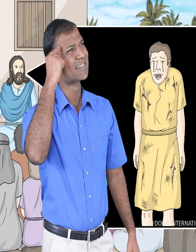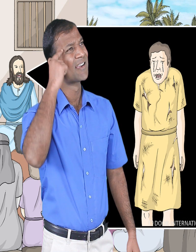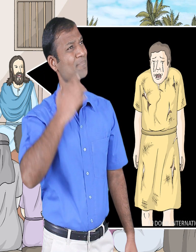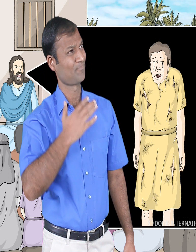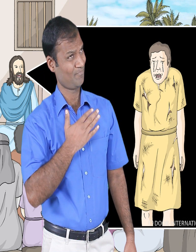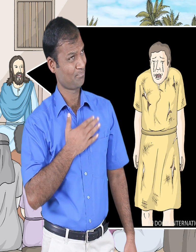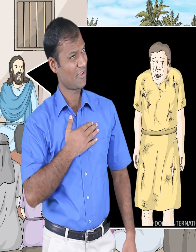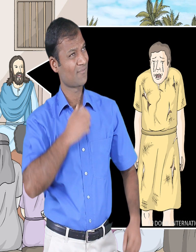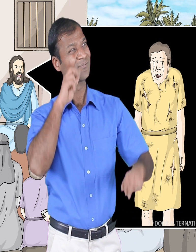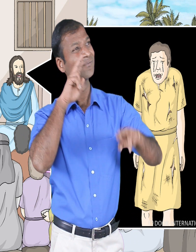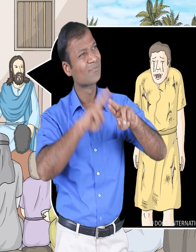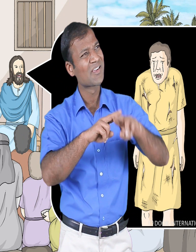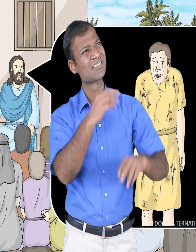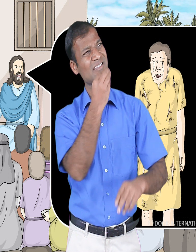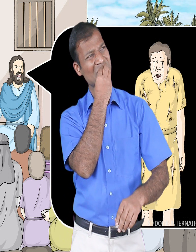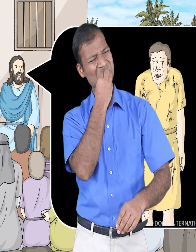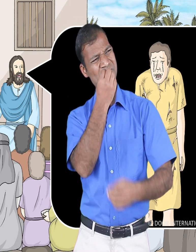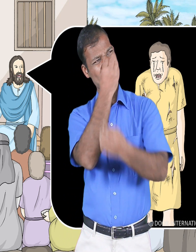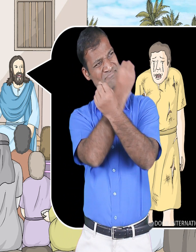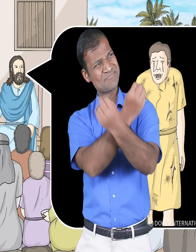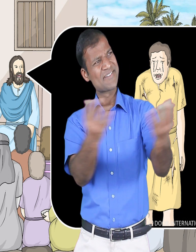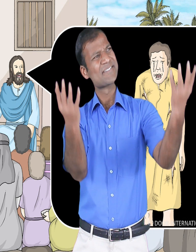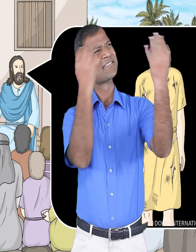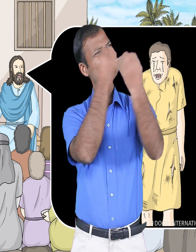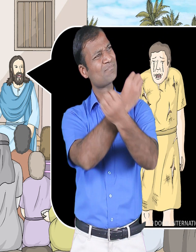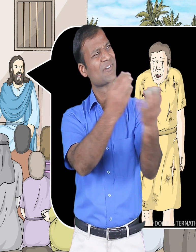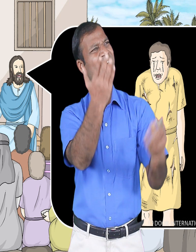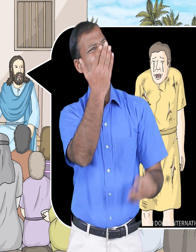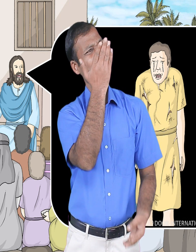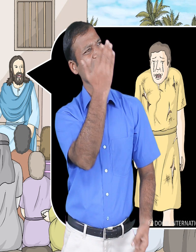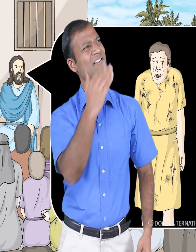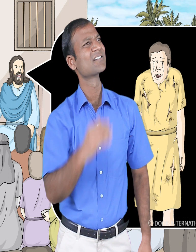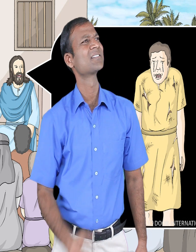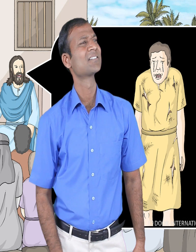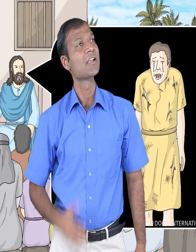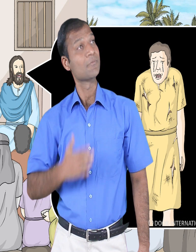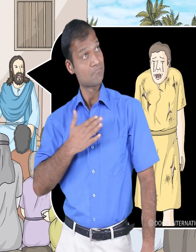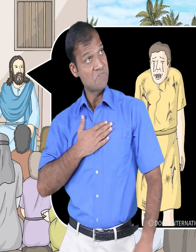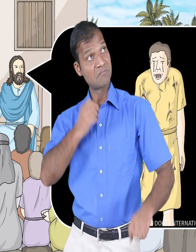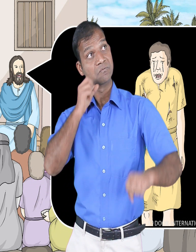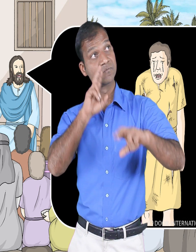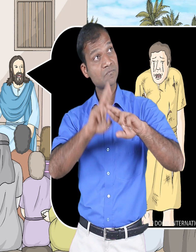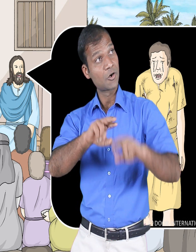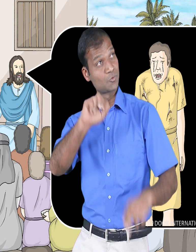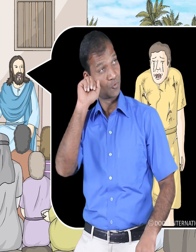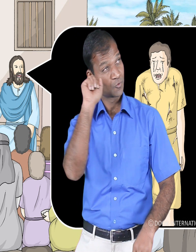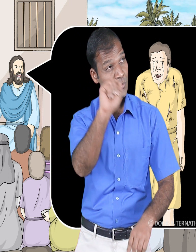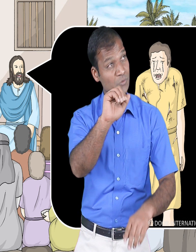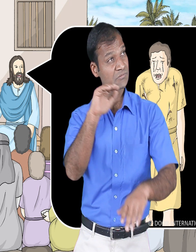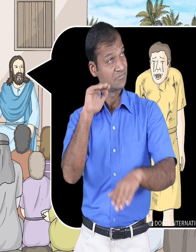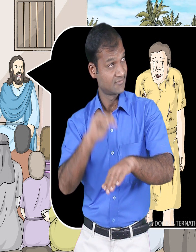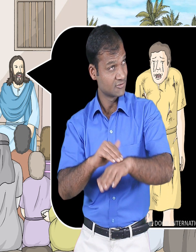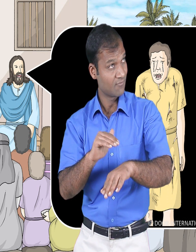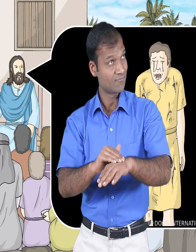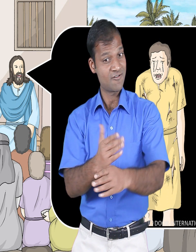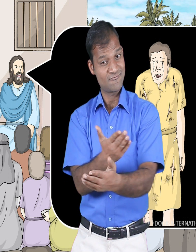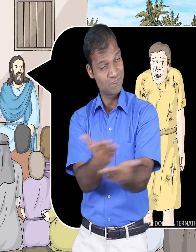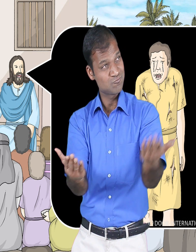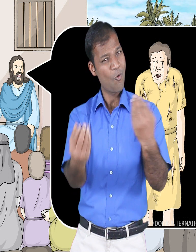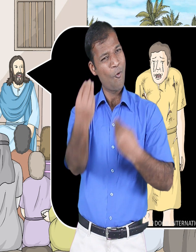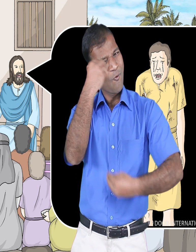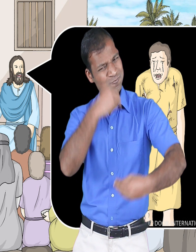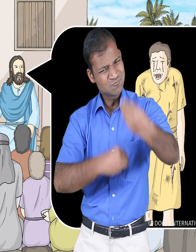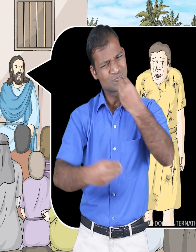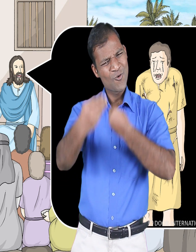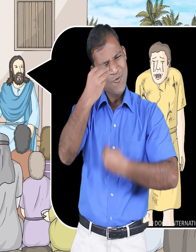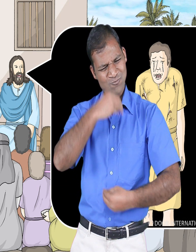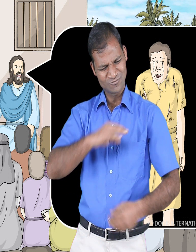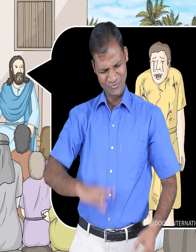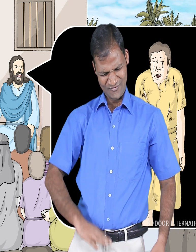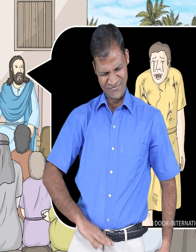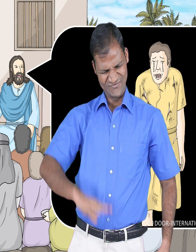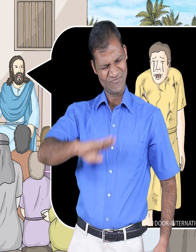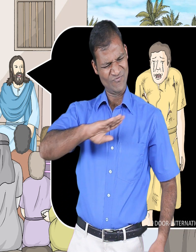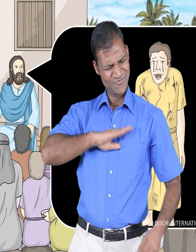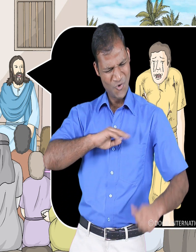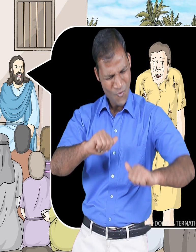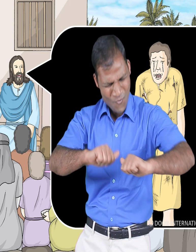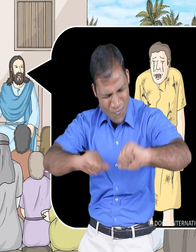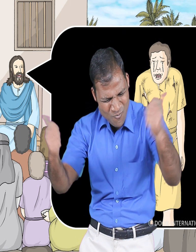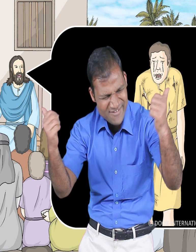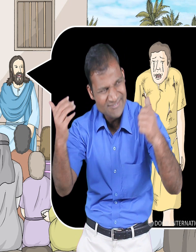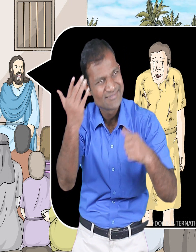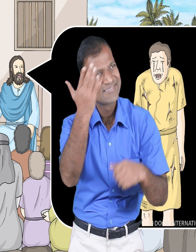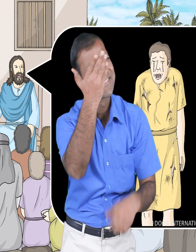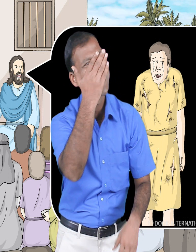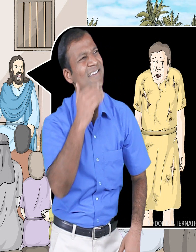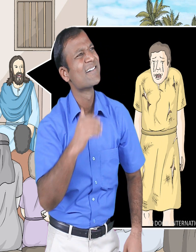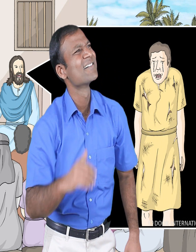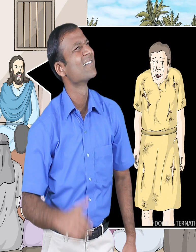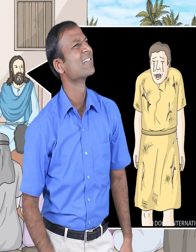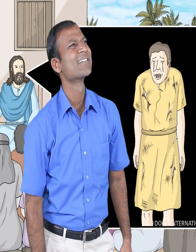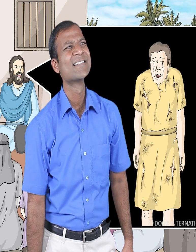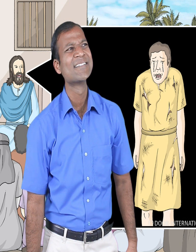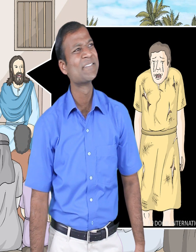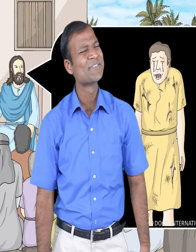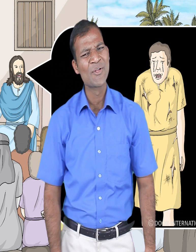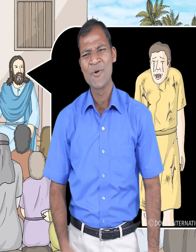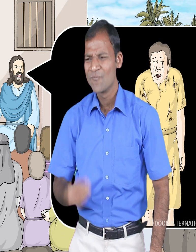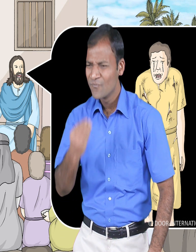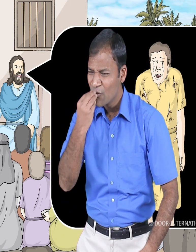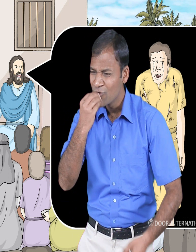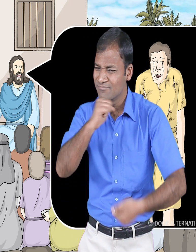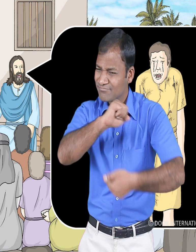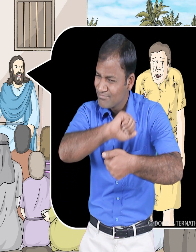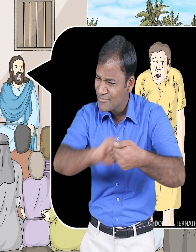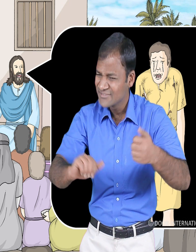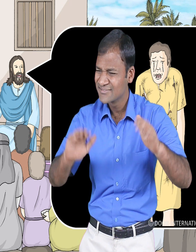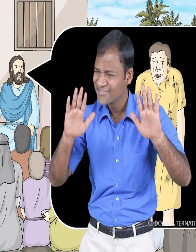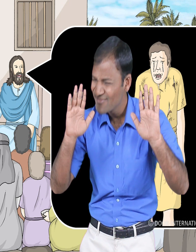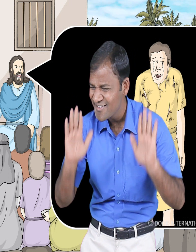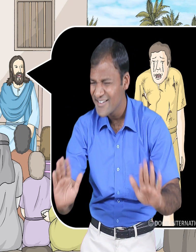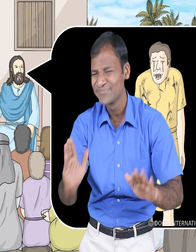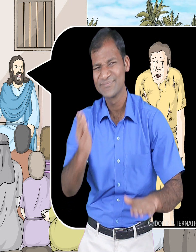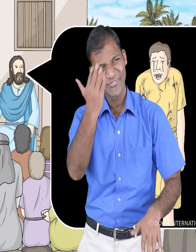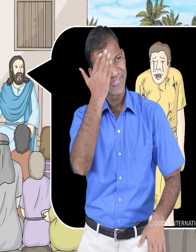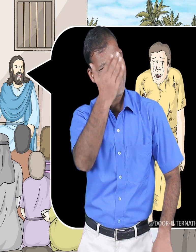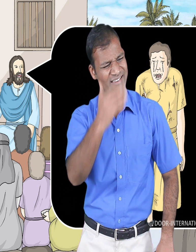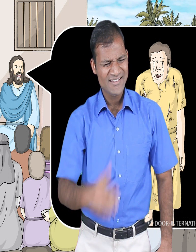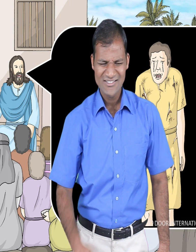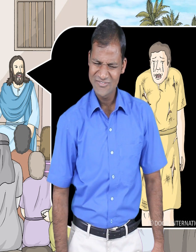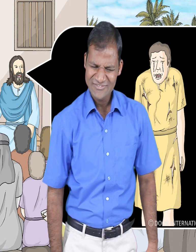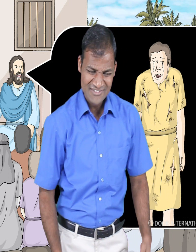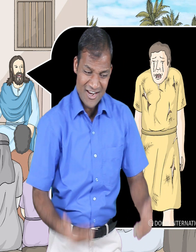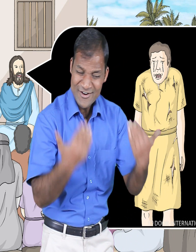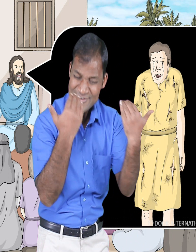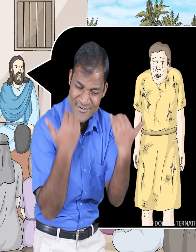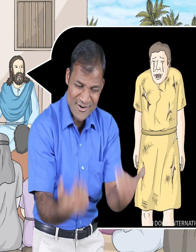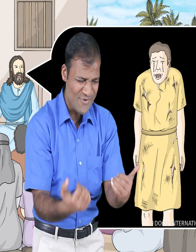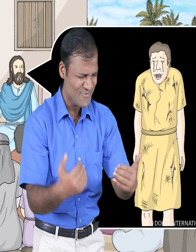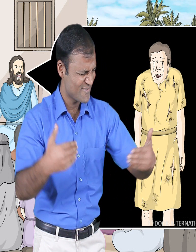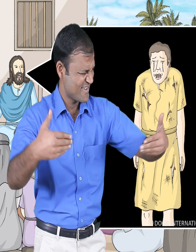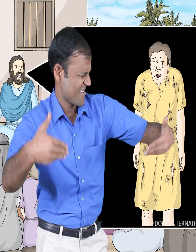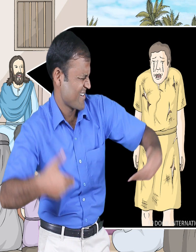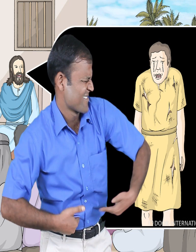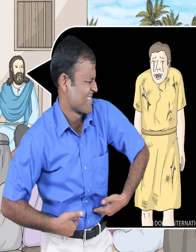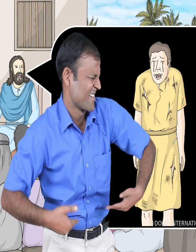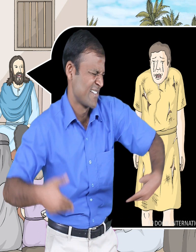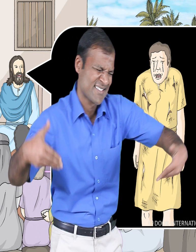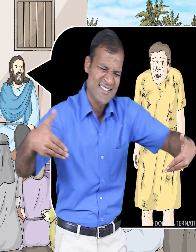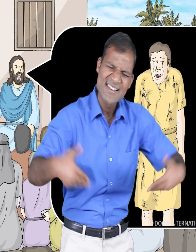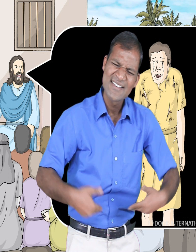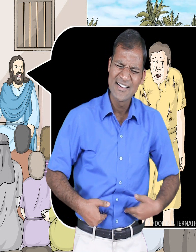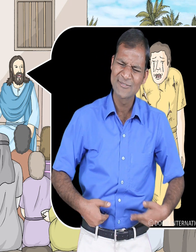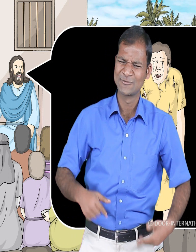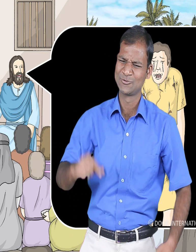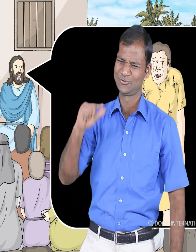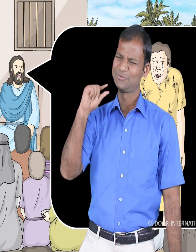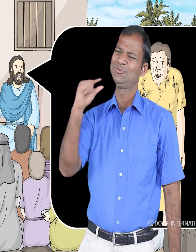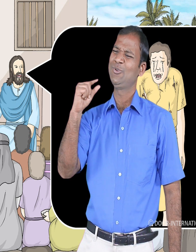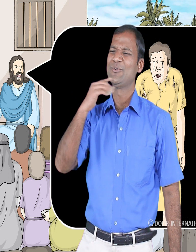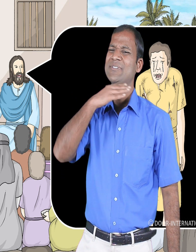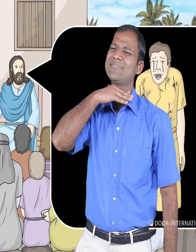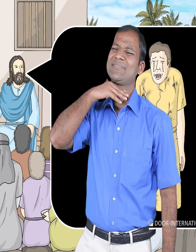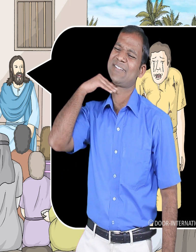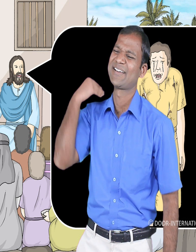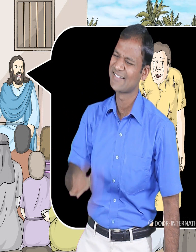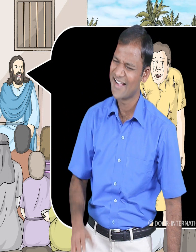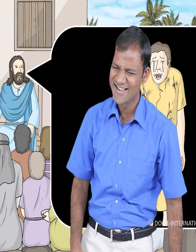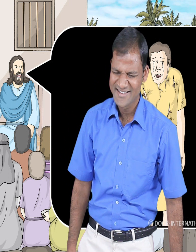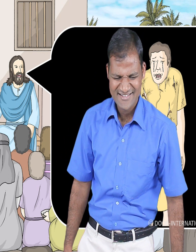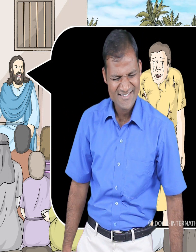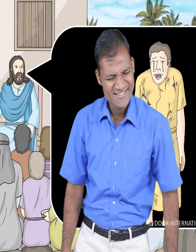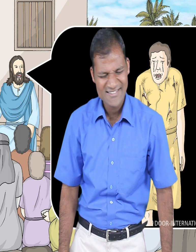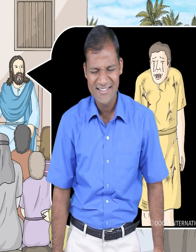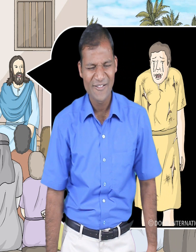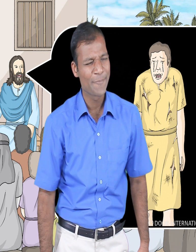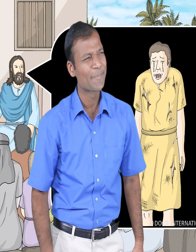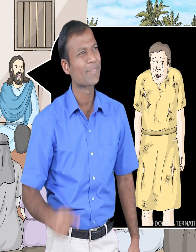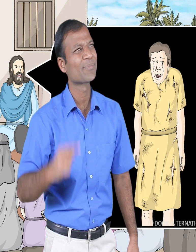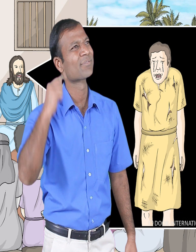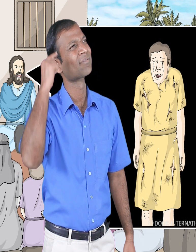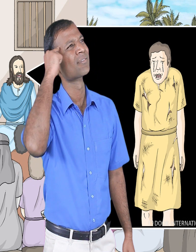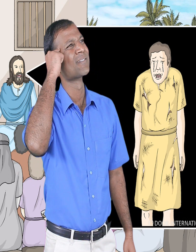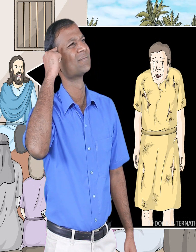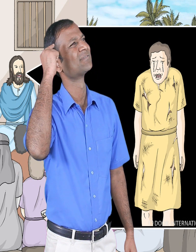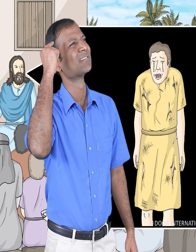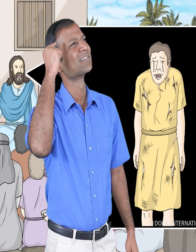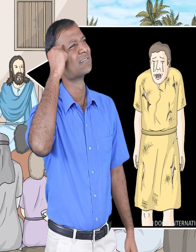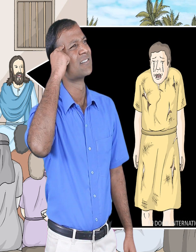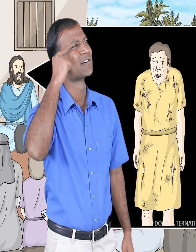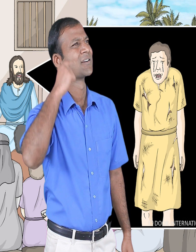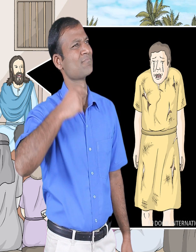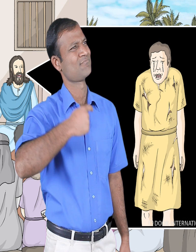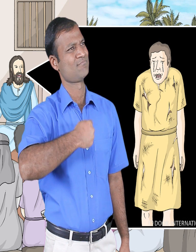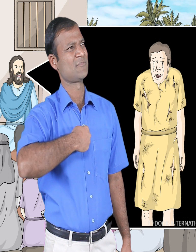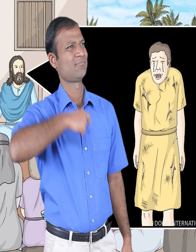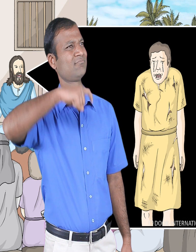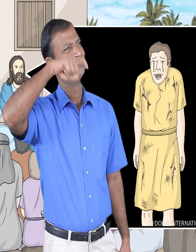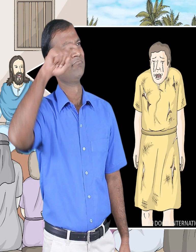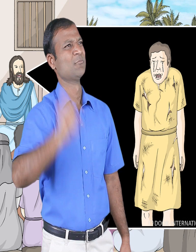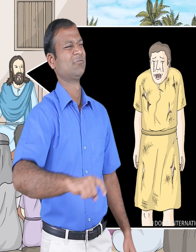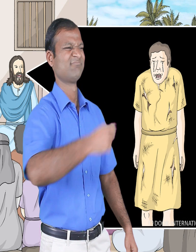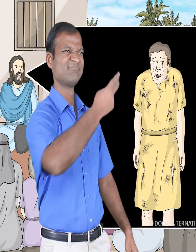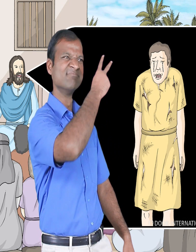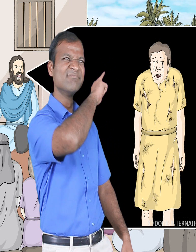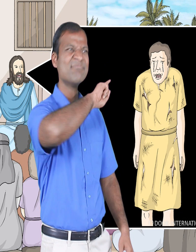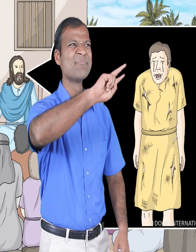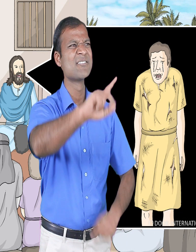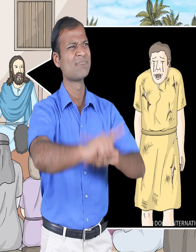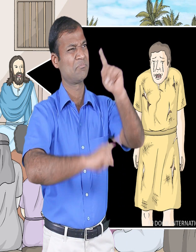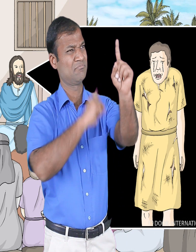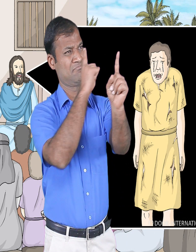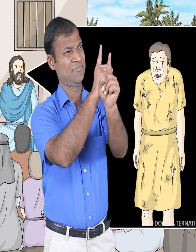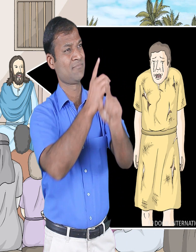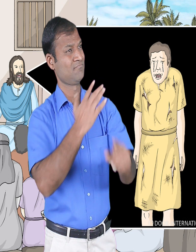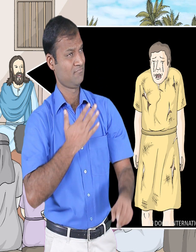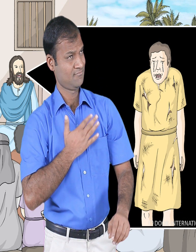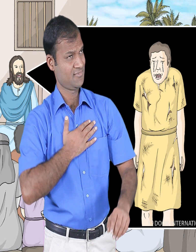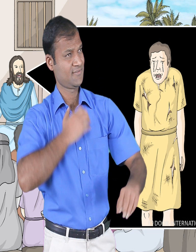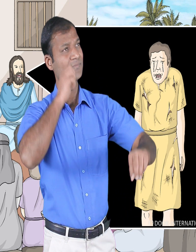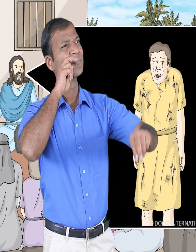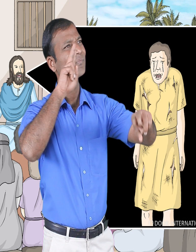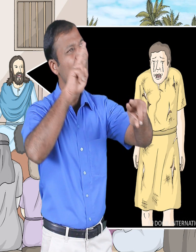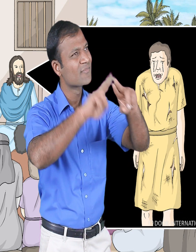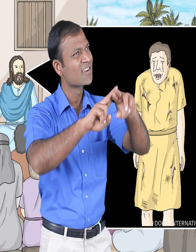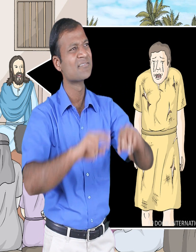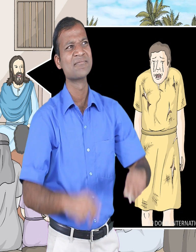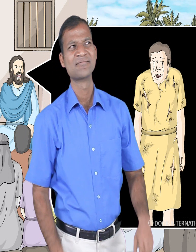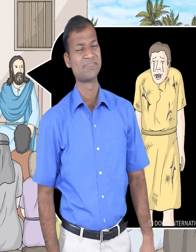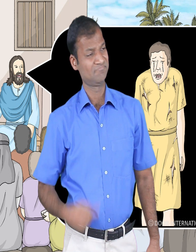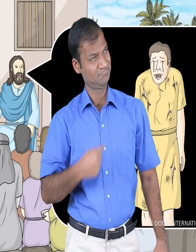Finally he came to his senses and said, ‘How many of my father’s hired servants have plenty of food?